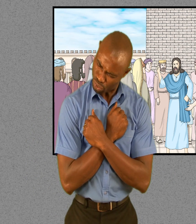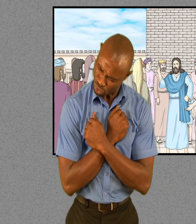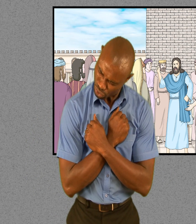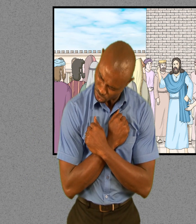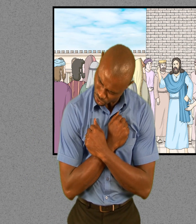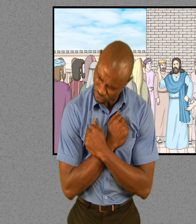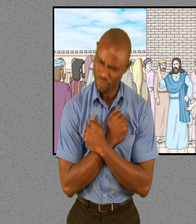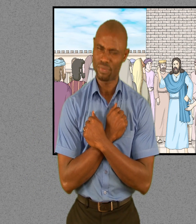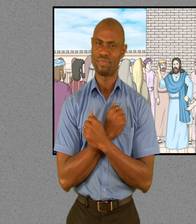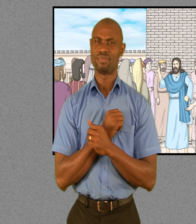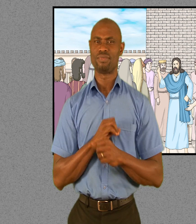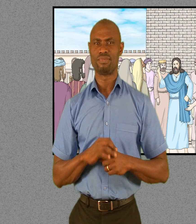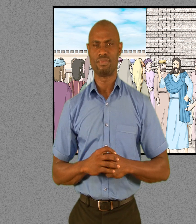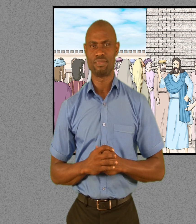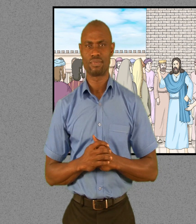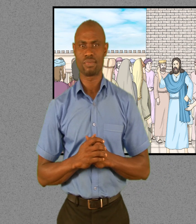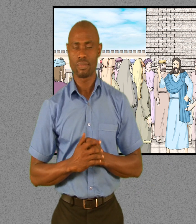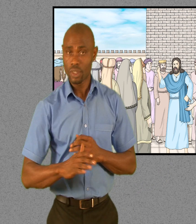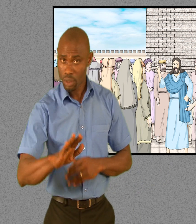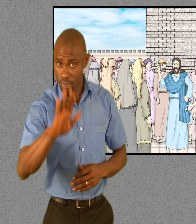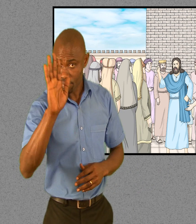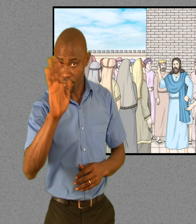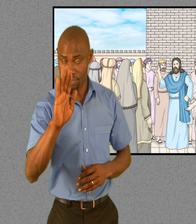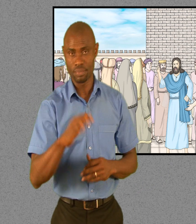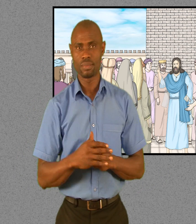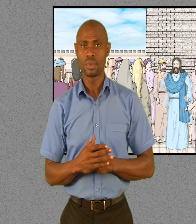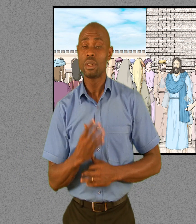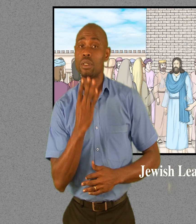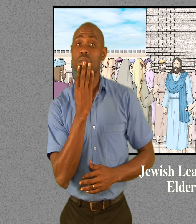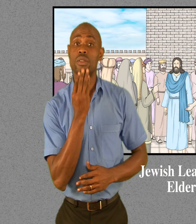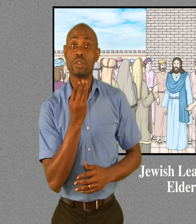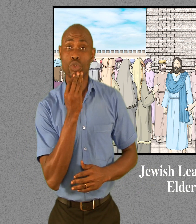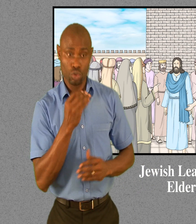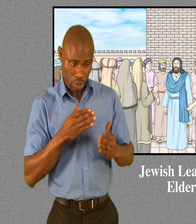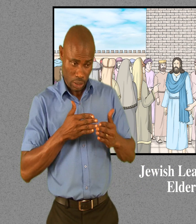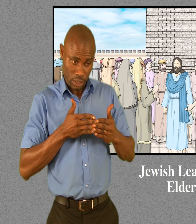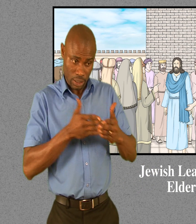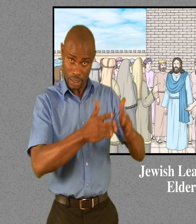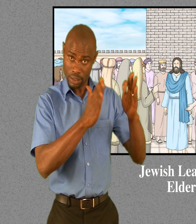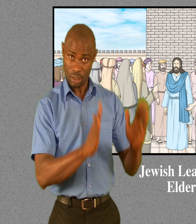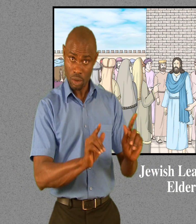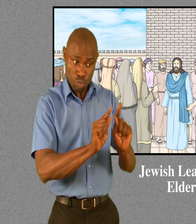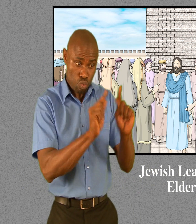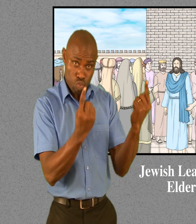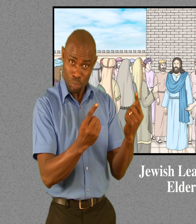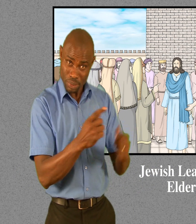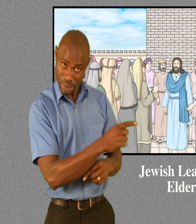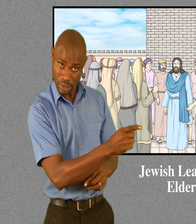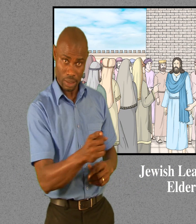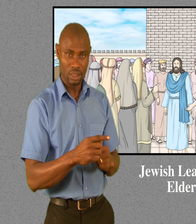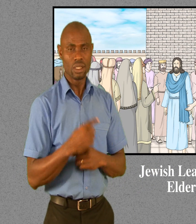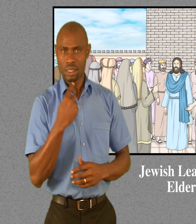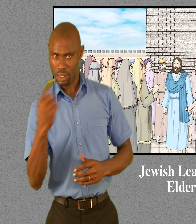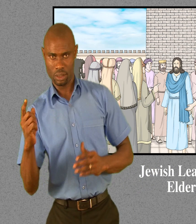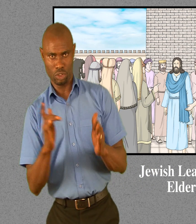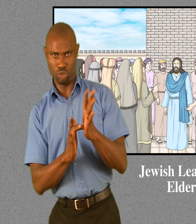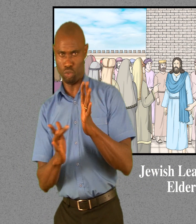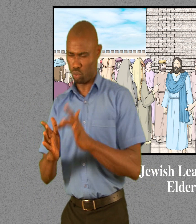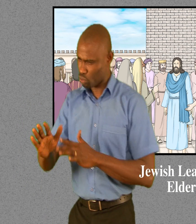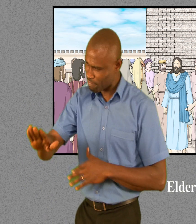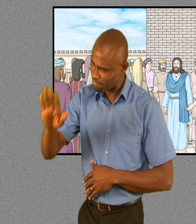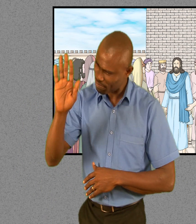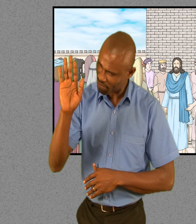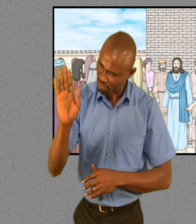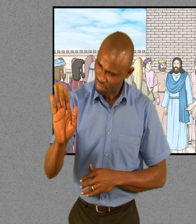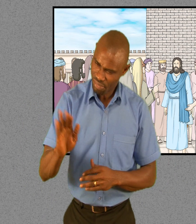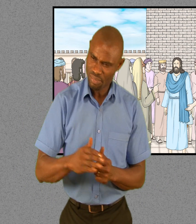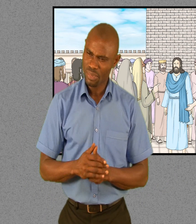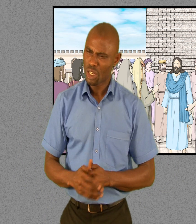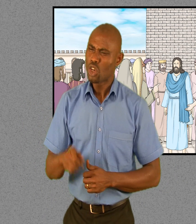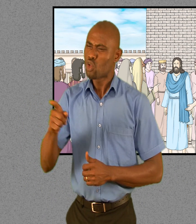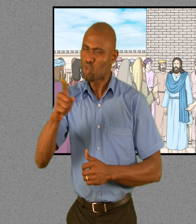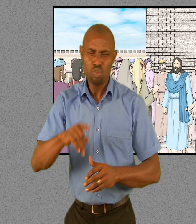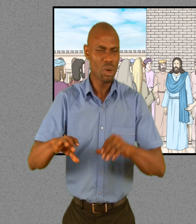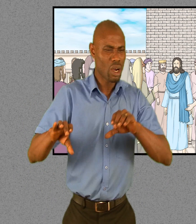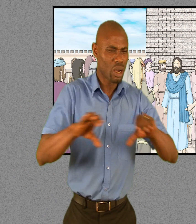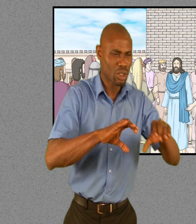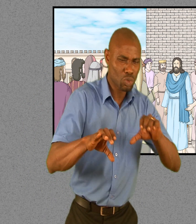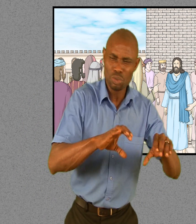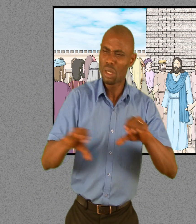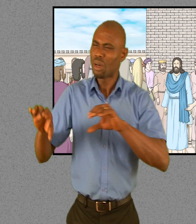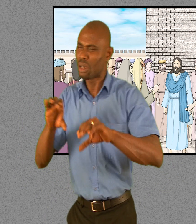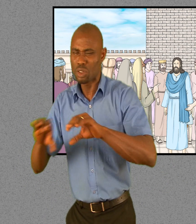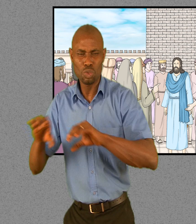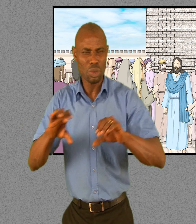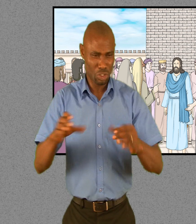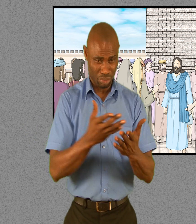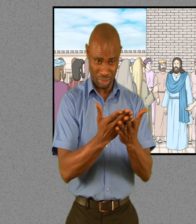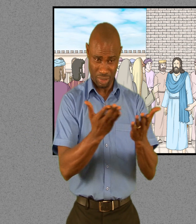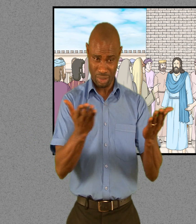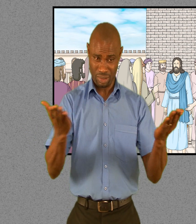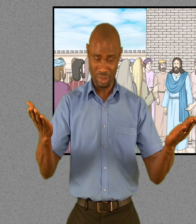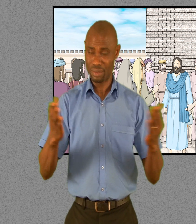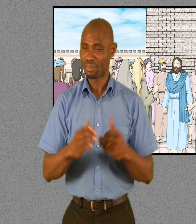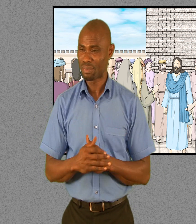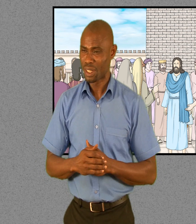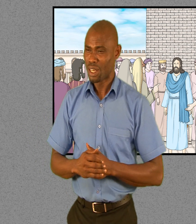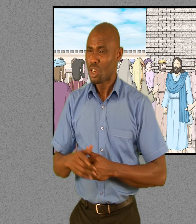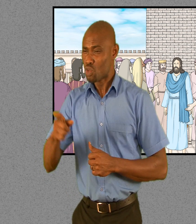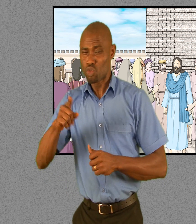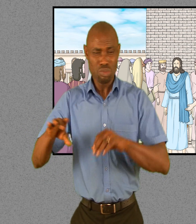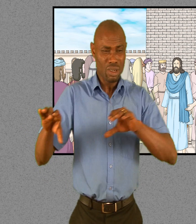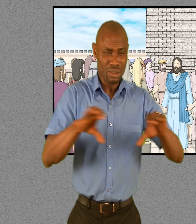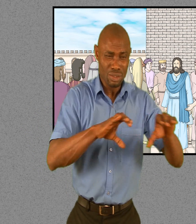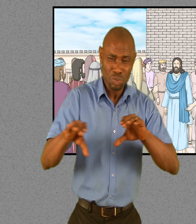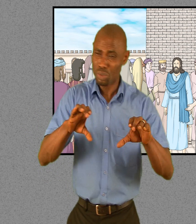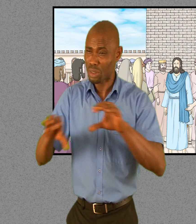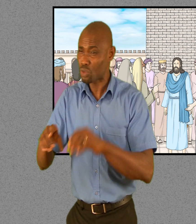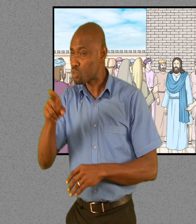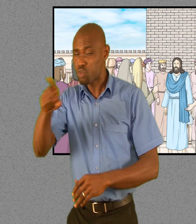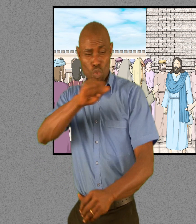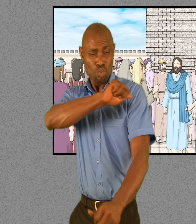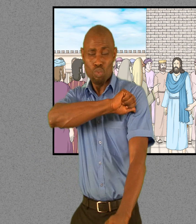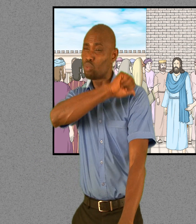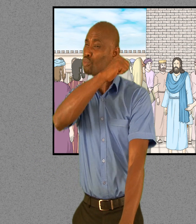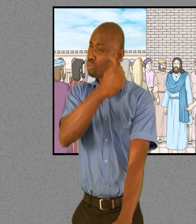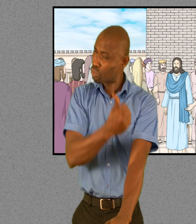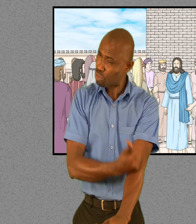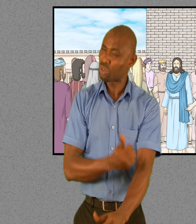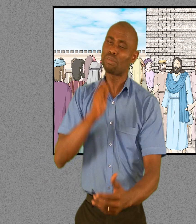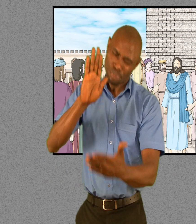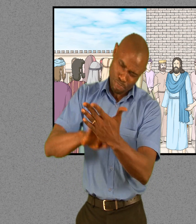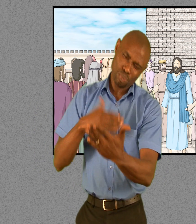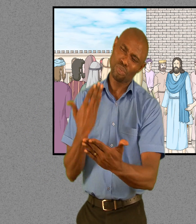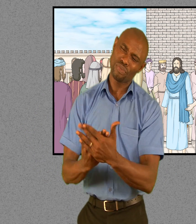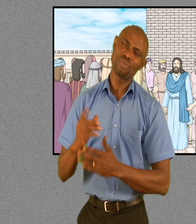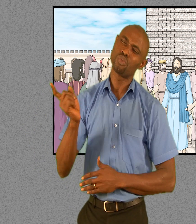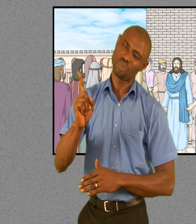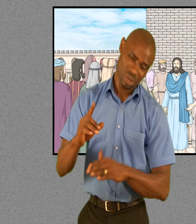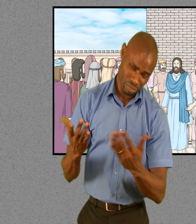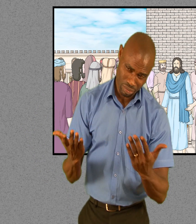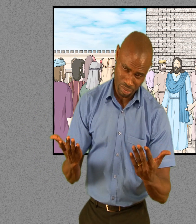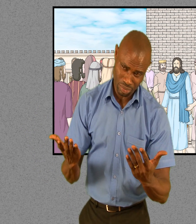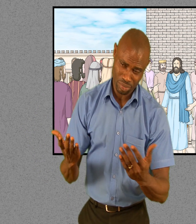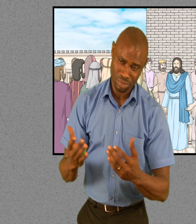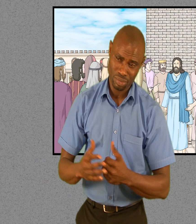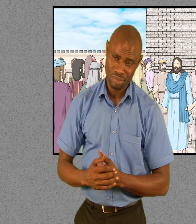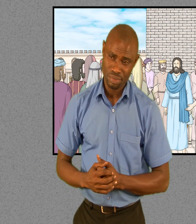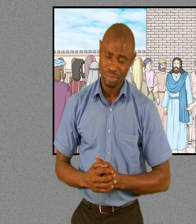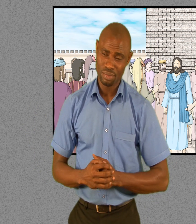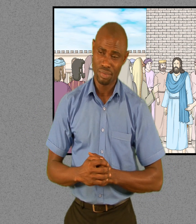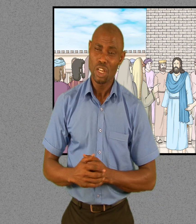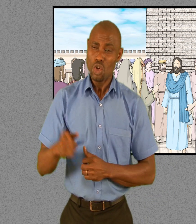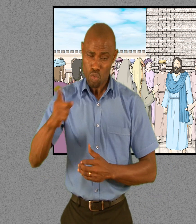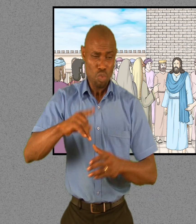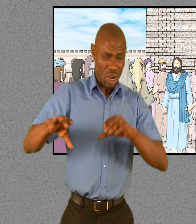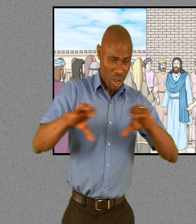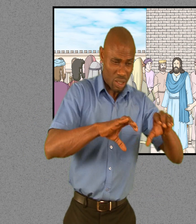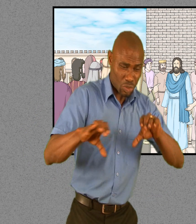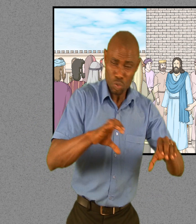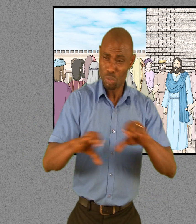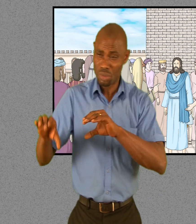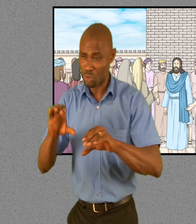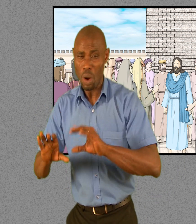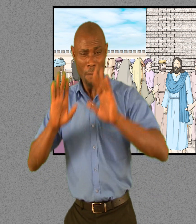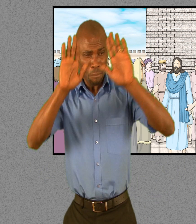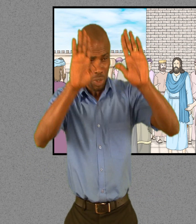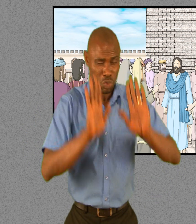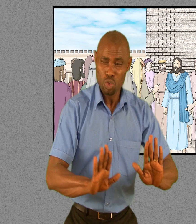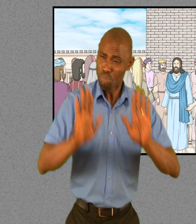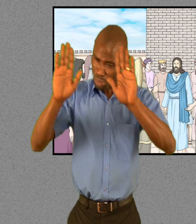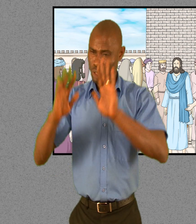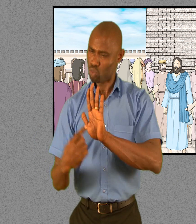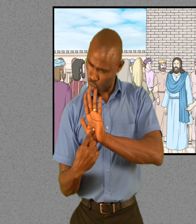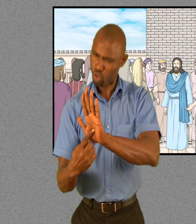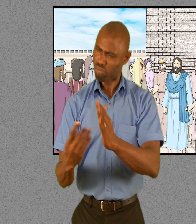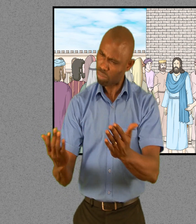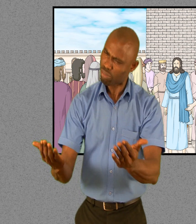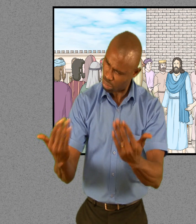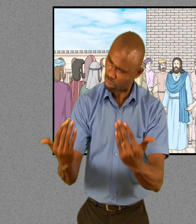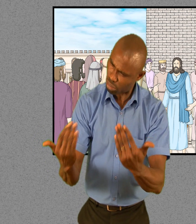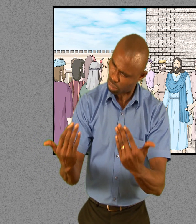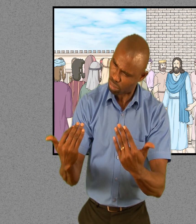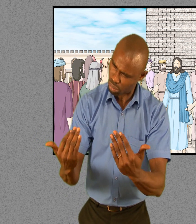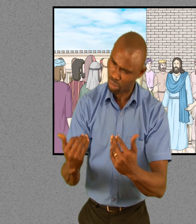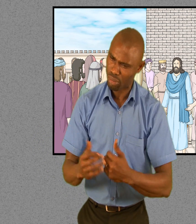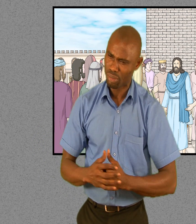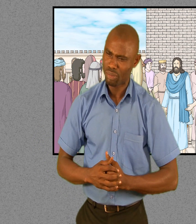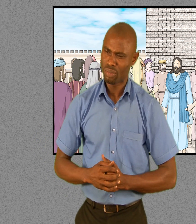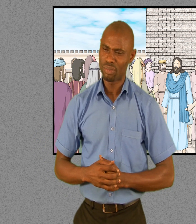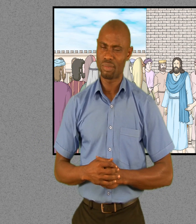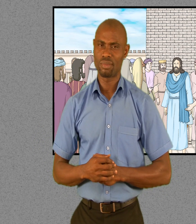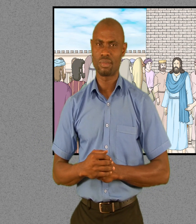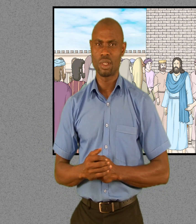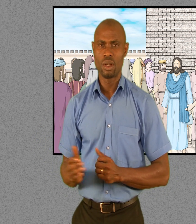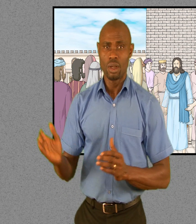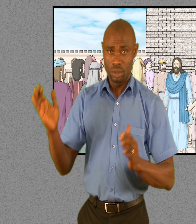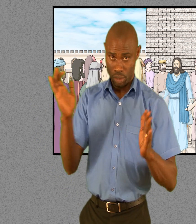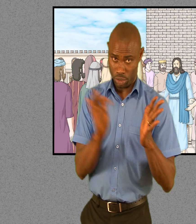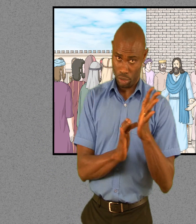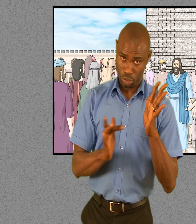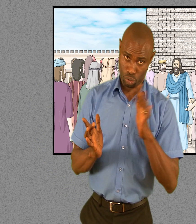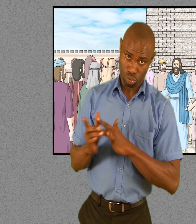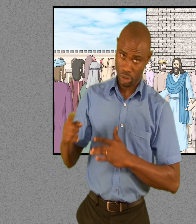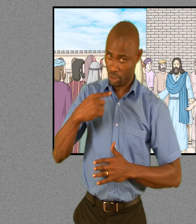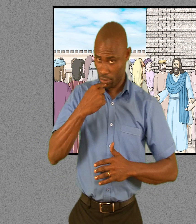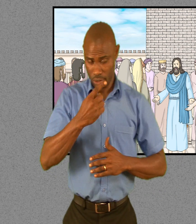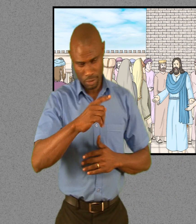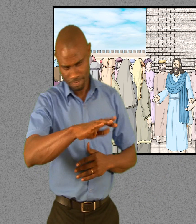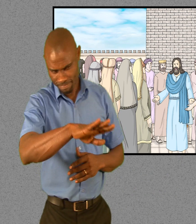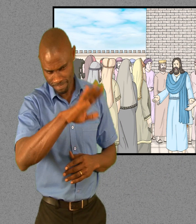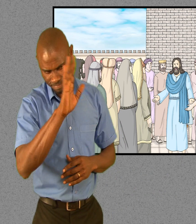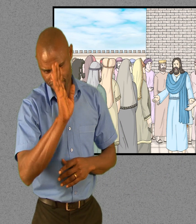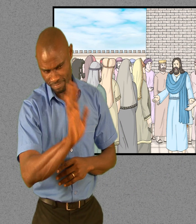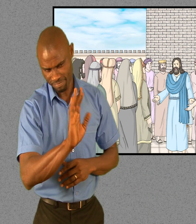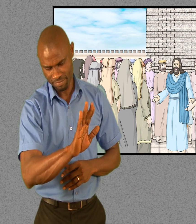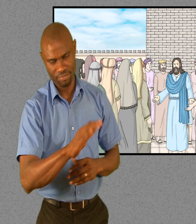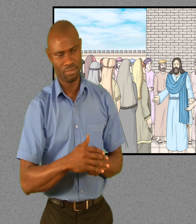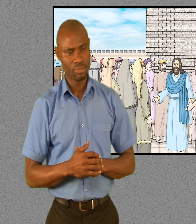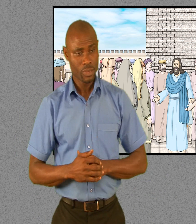On account of this, the Jews demanded, “What sign can You show us to prove Your authority to do these things?”